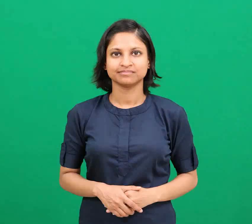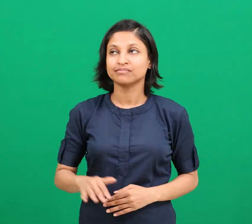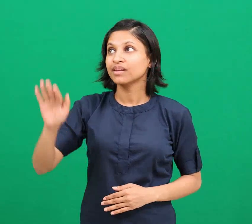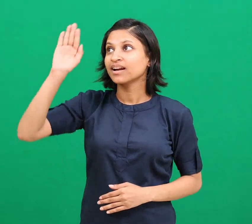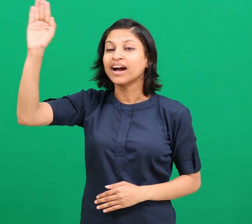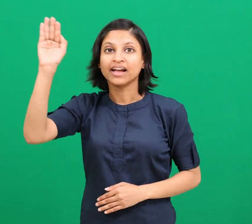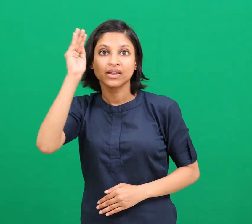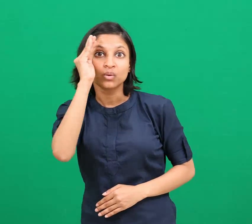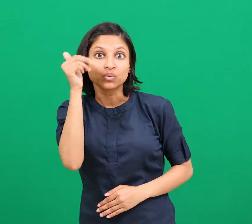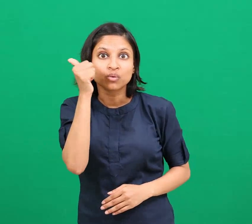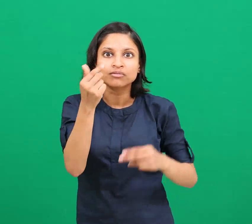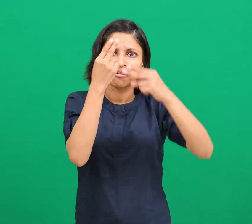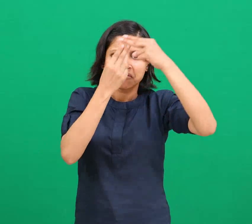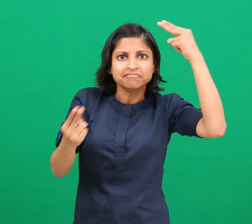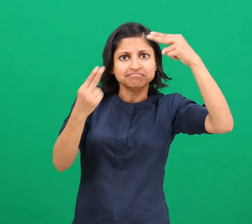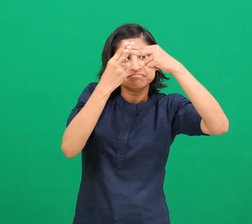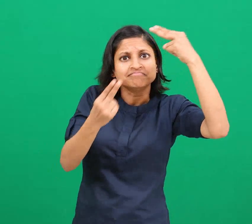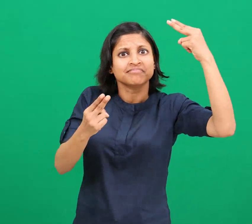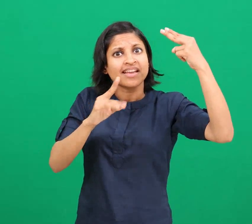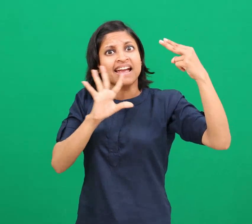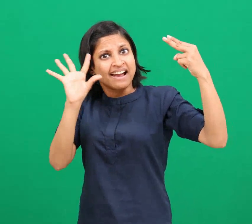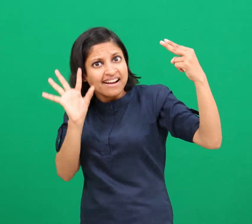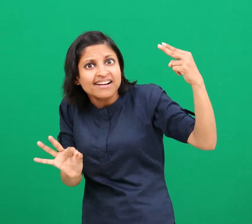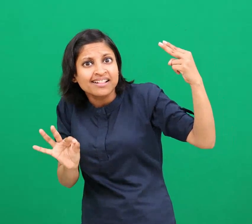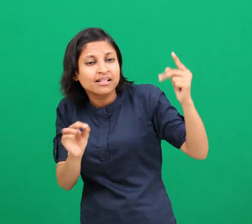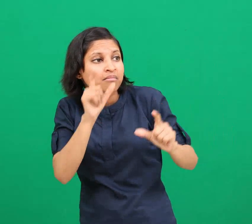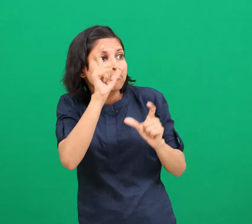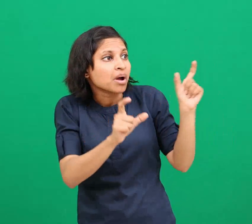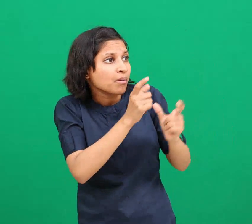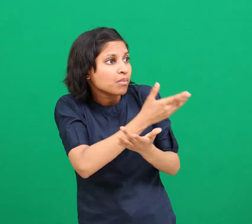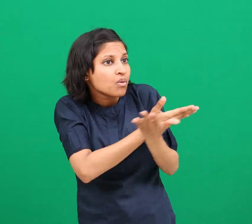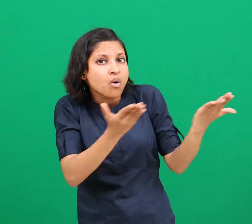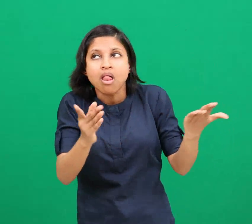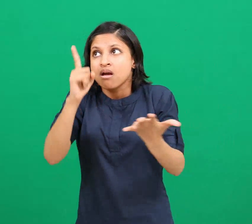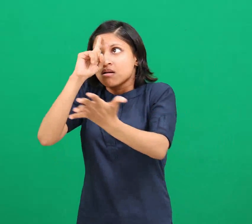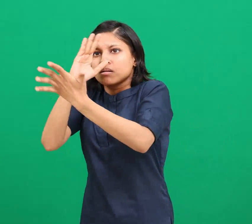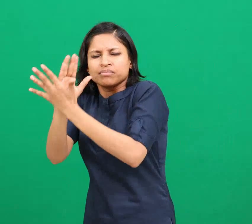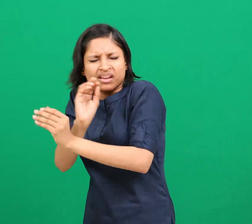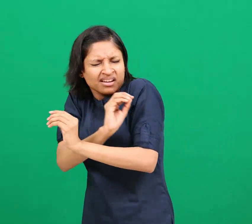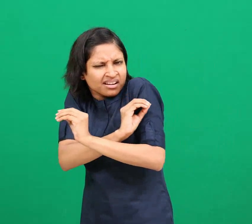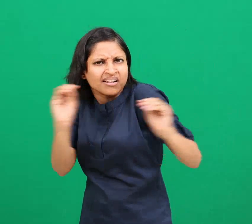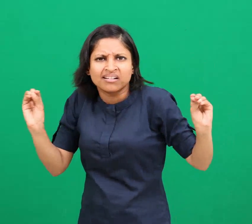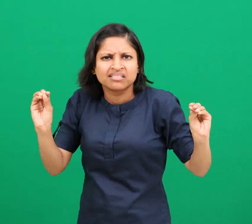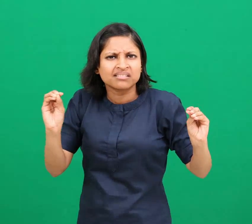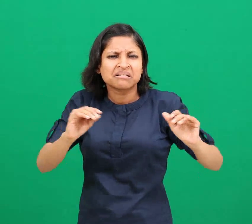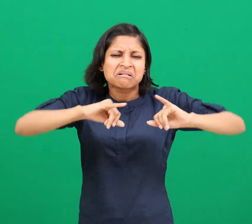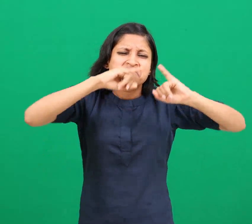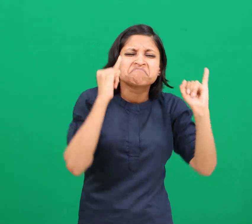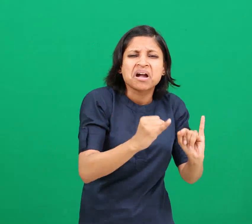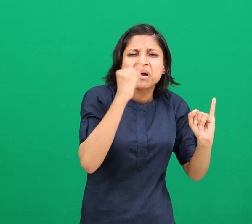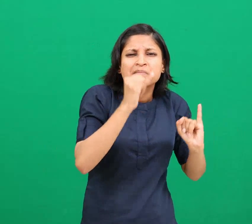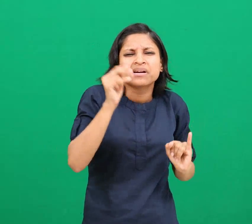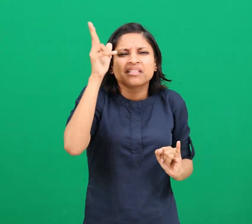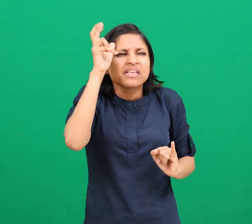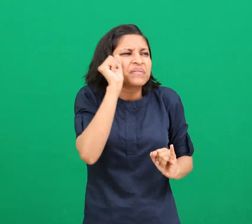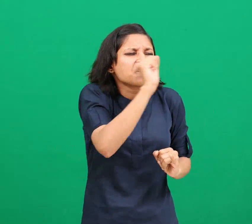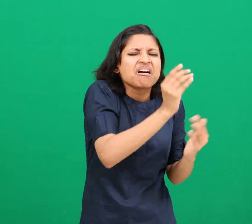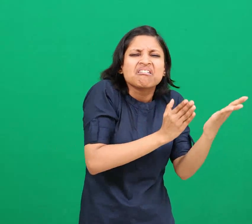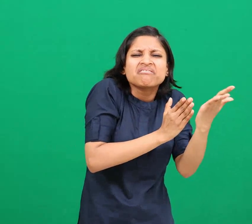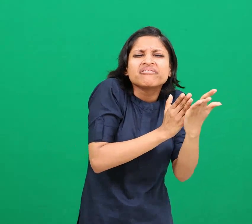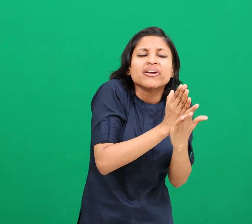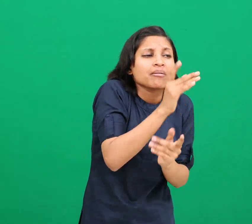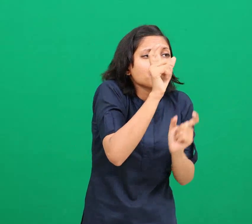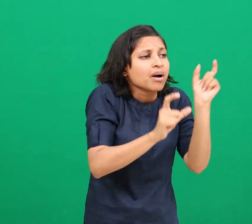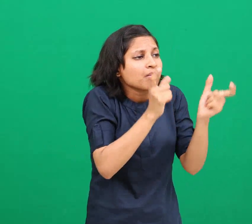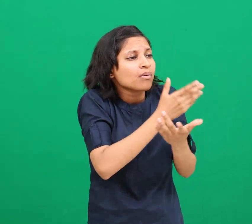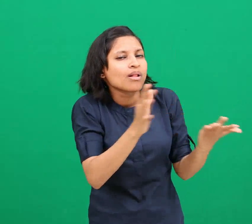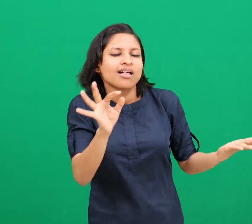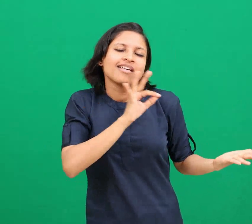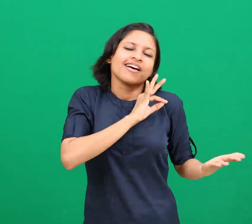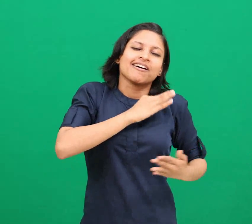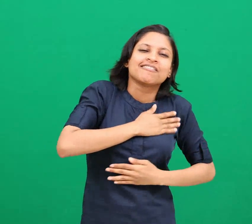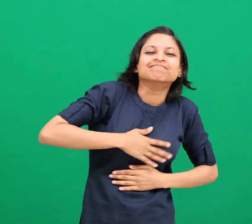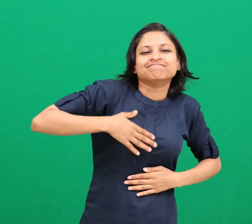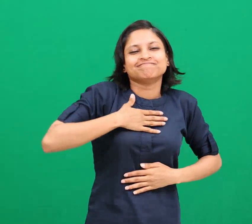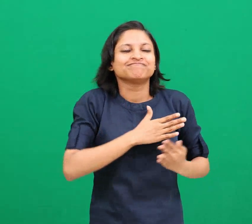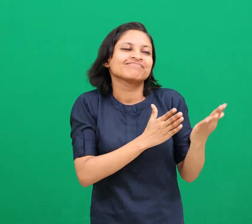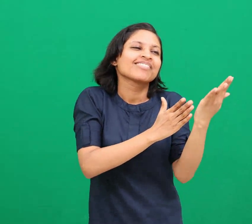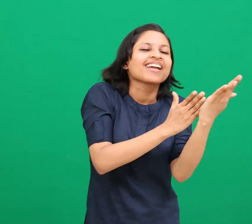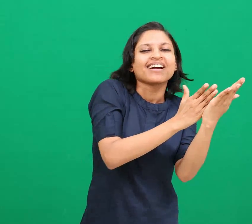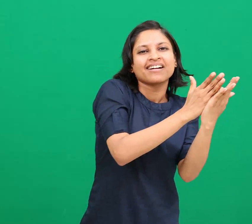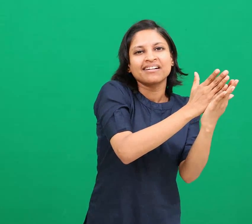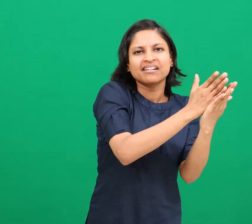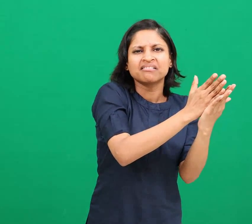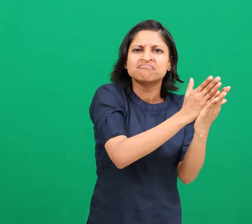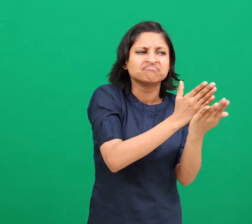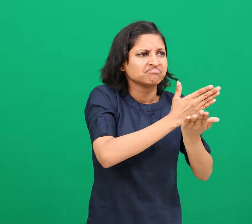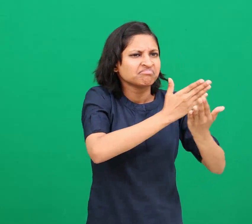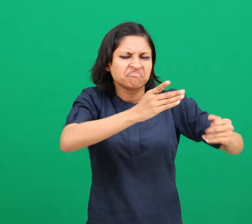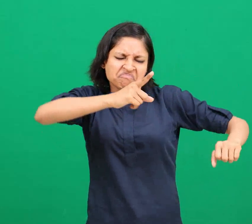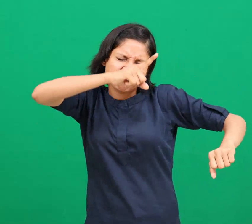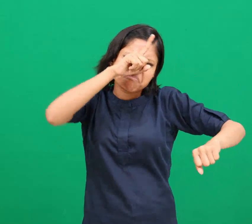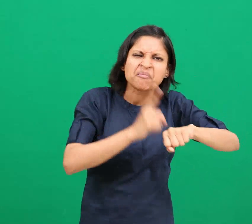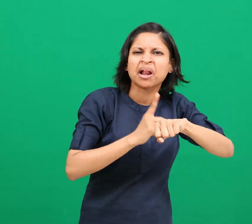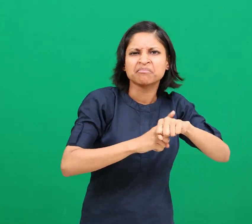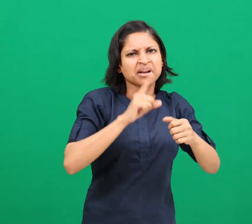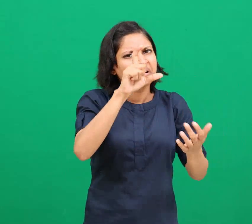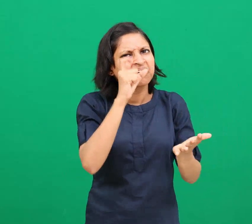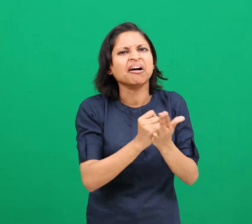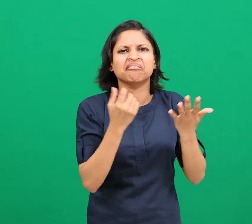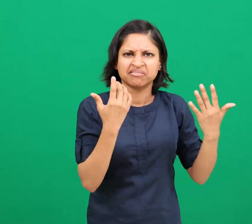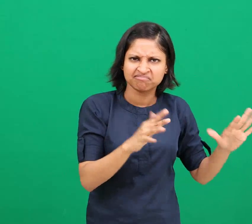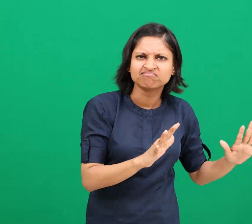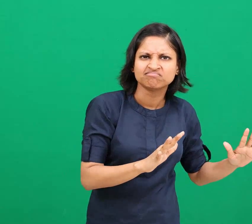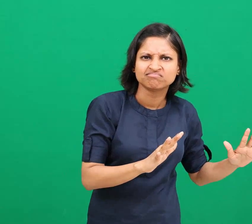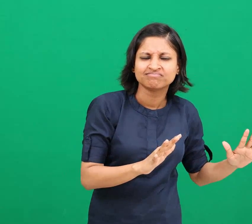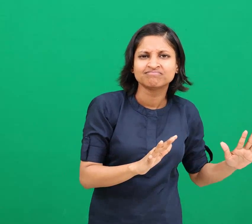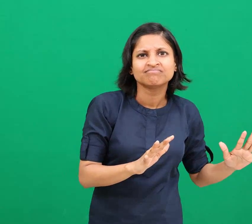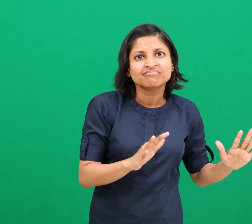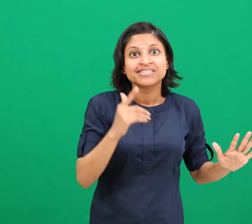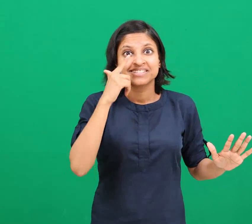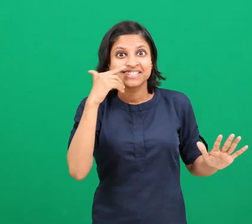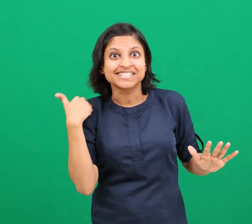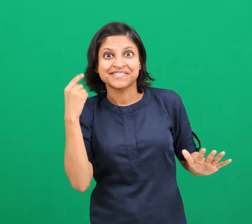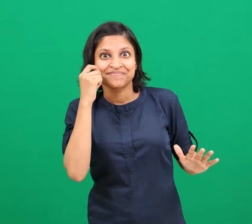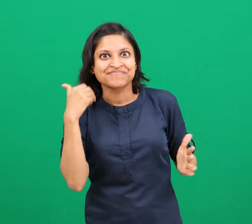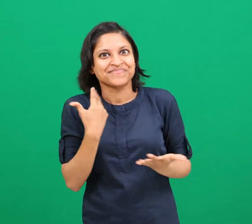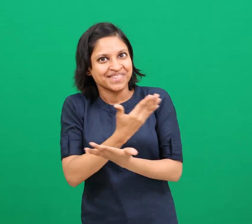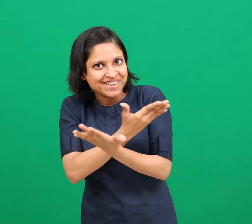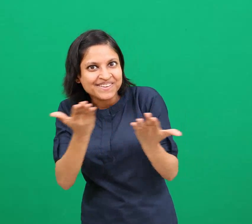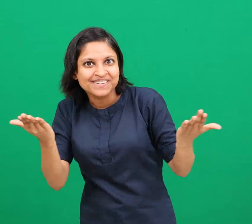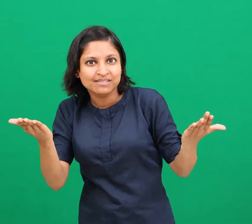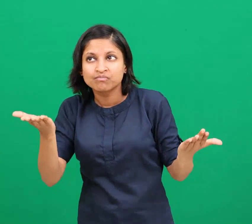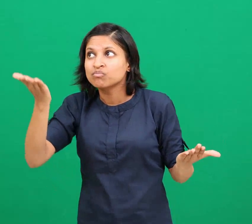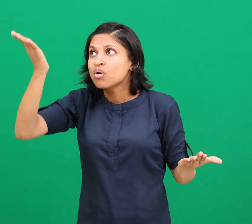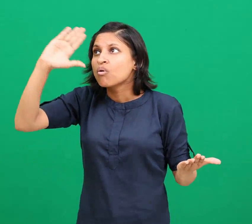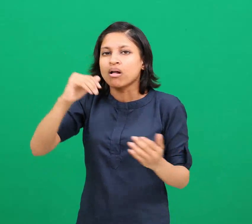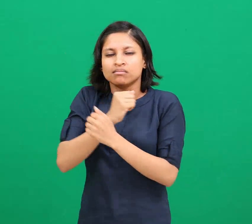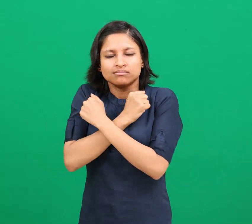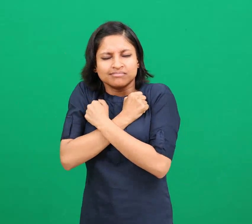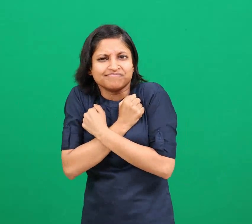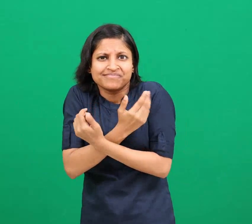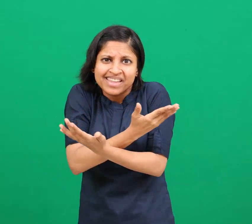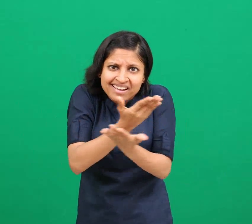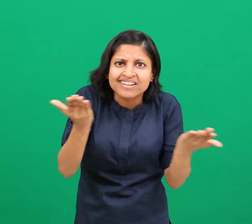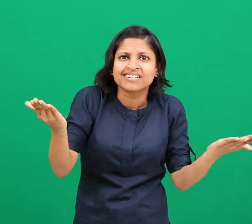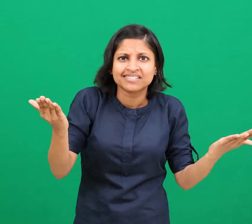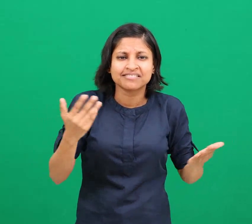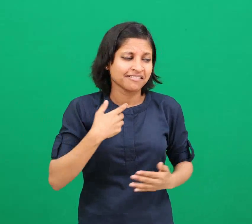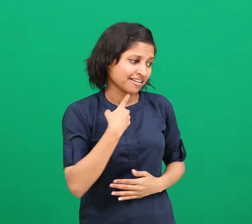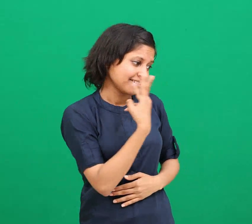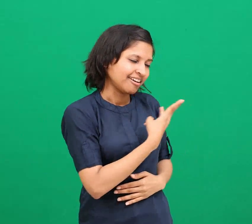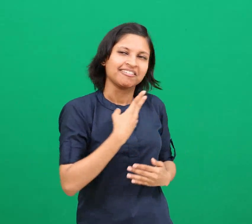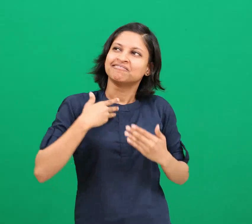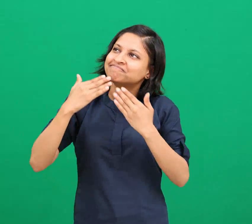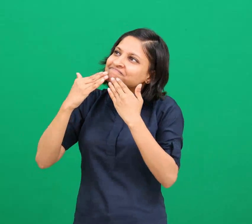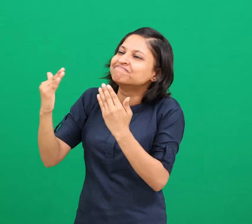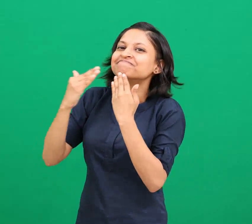in order that judgment may come upon all who have disbelieved the truth and delighted in wickedness.